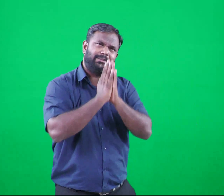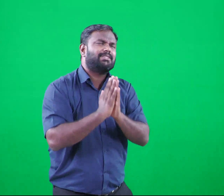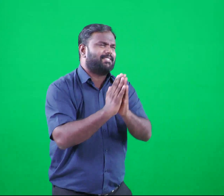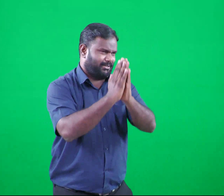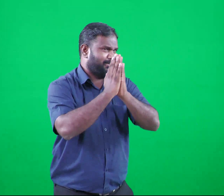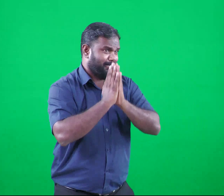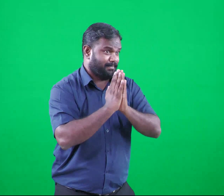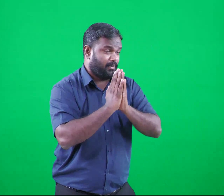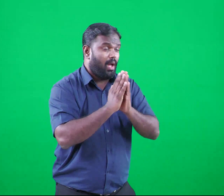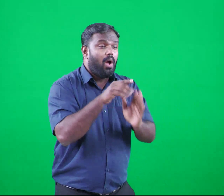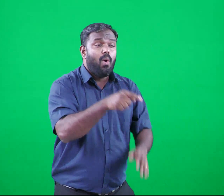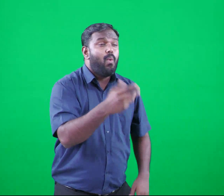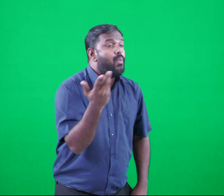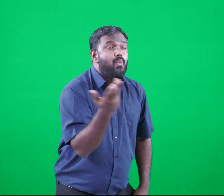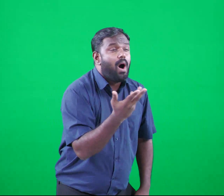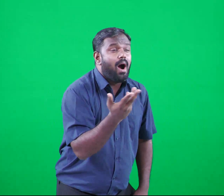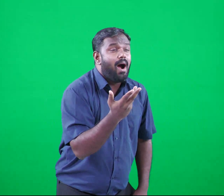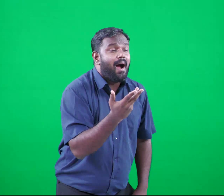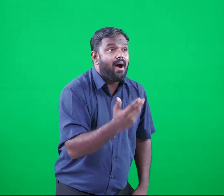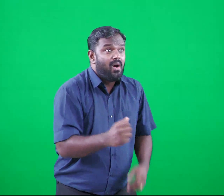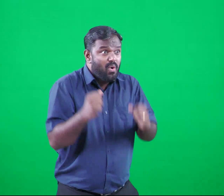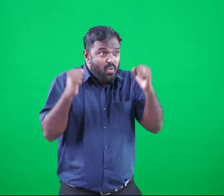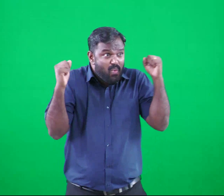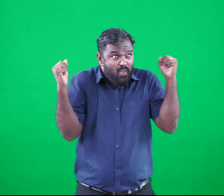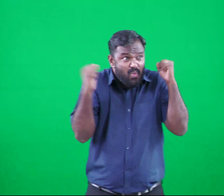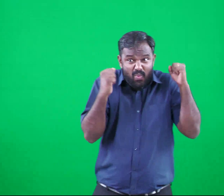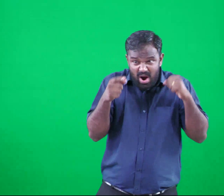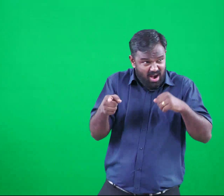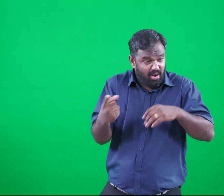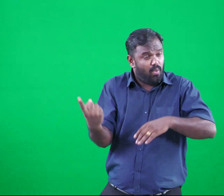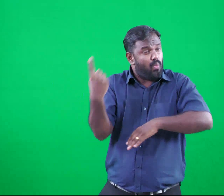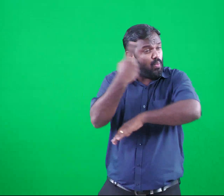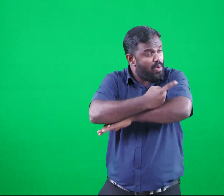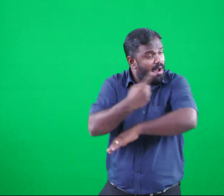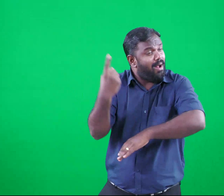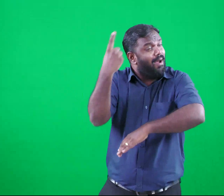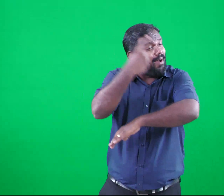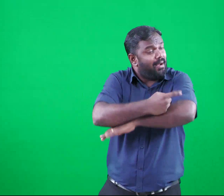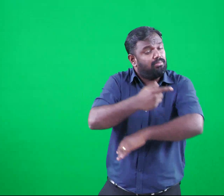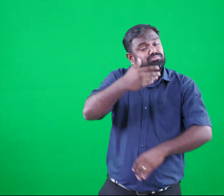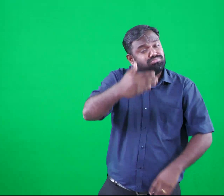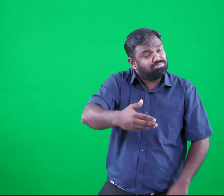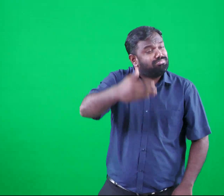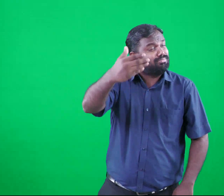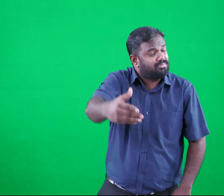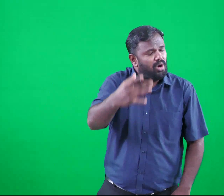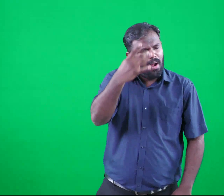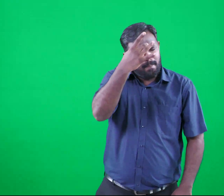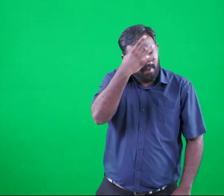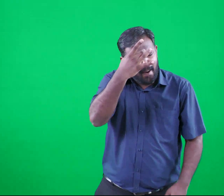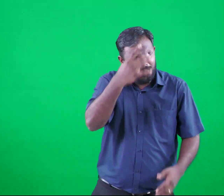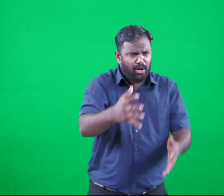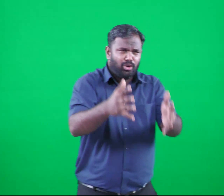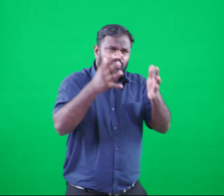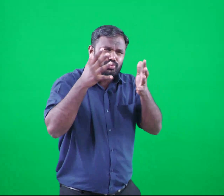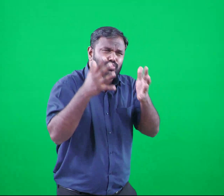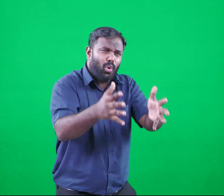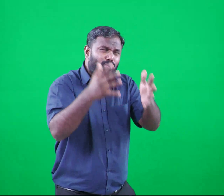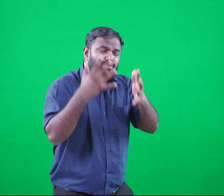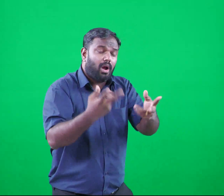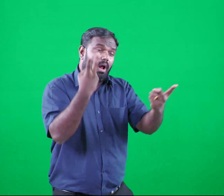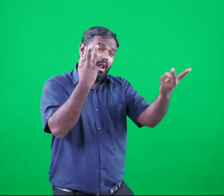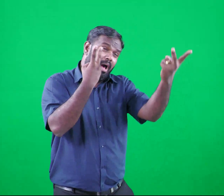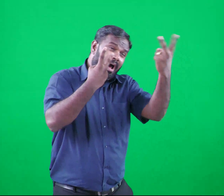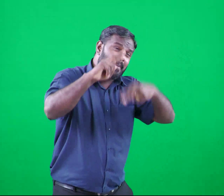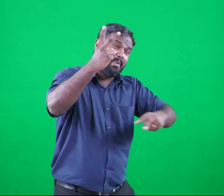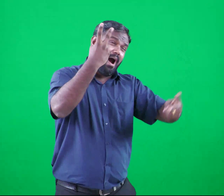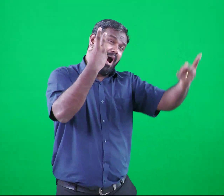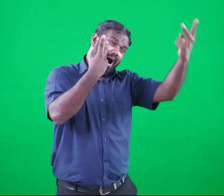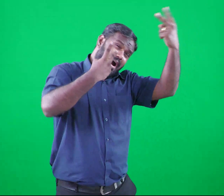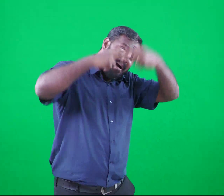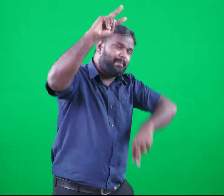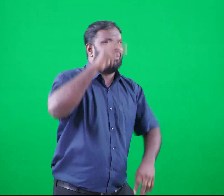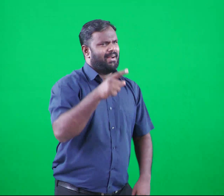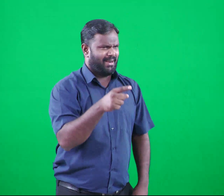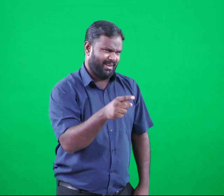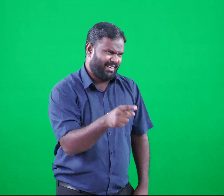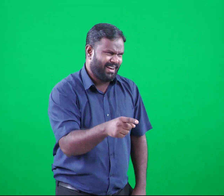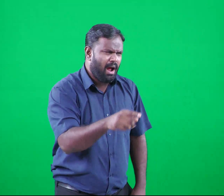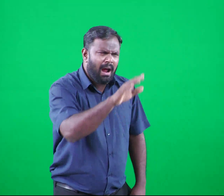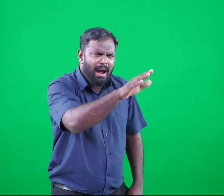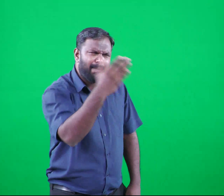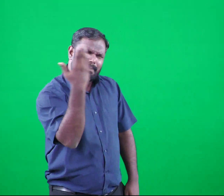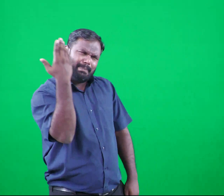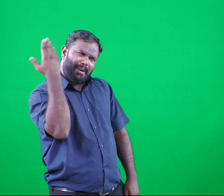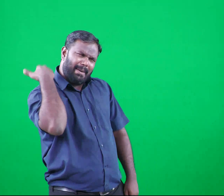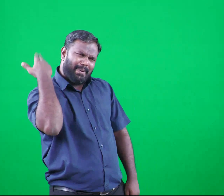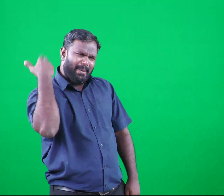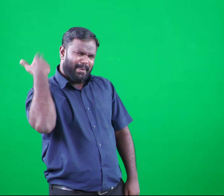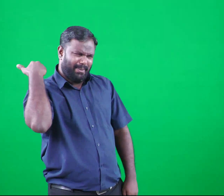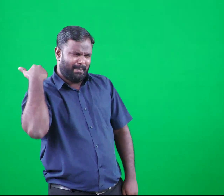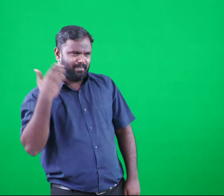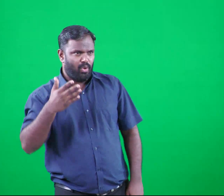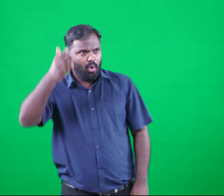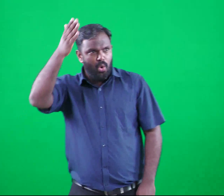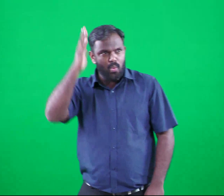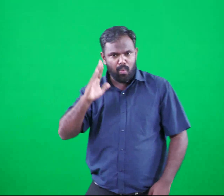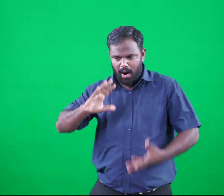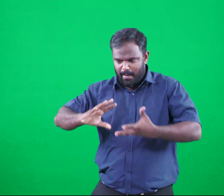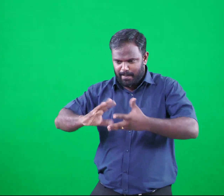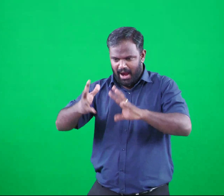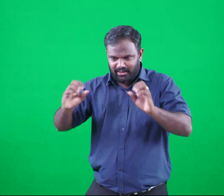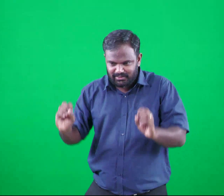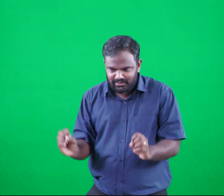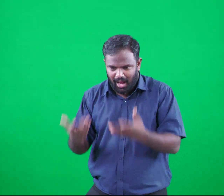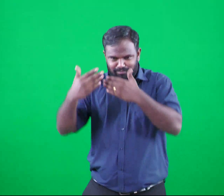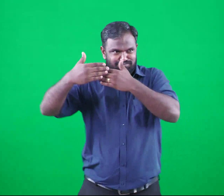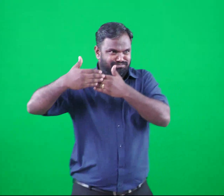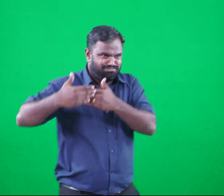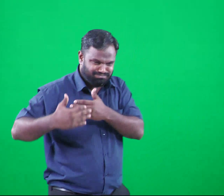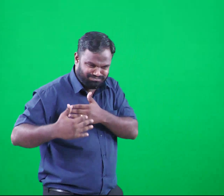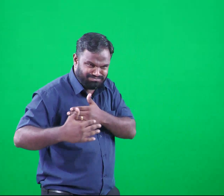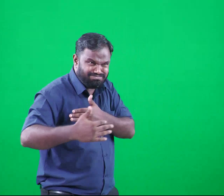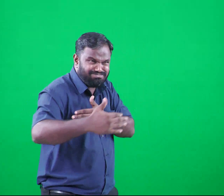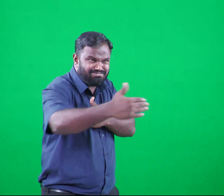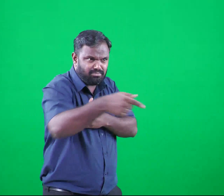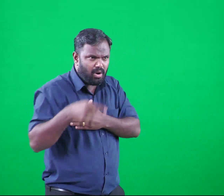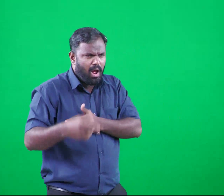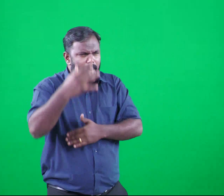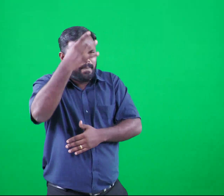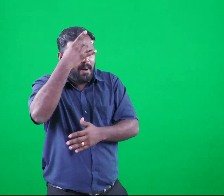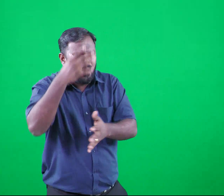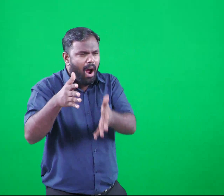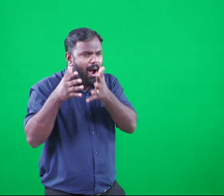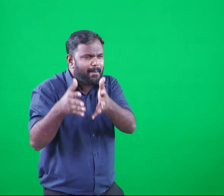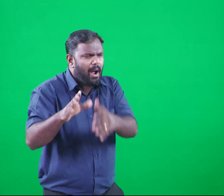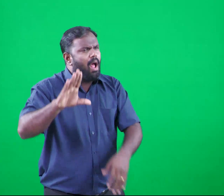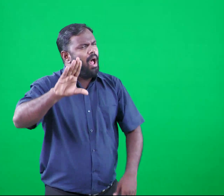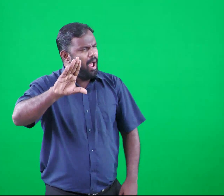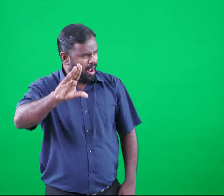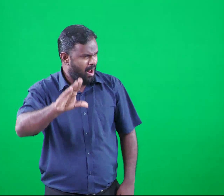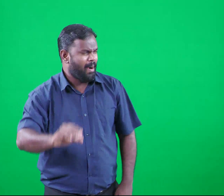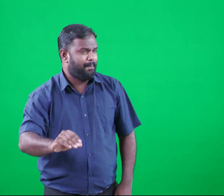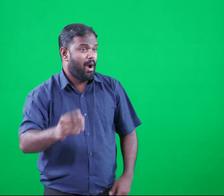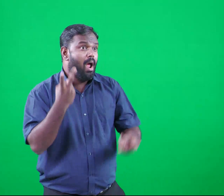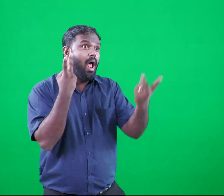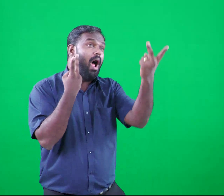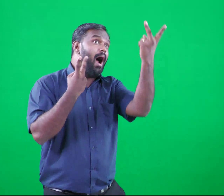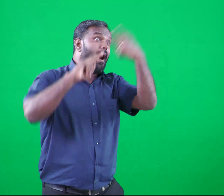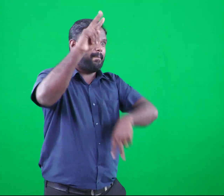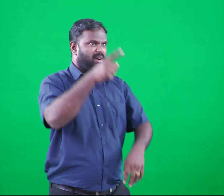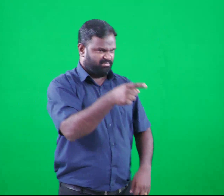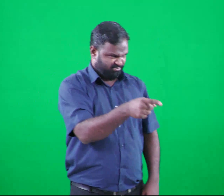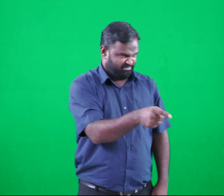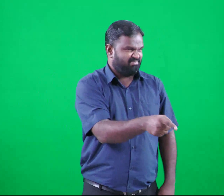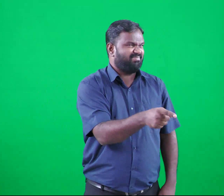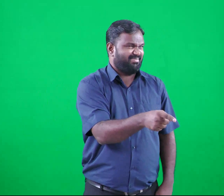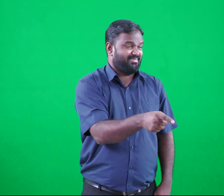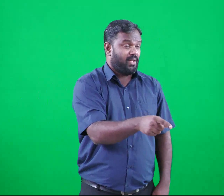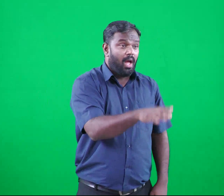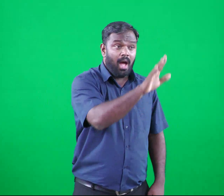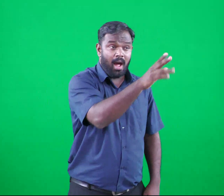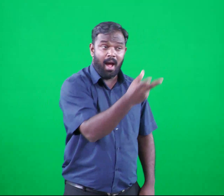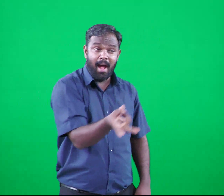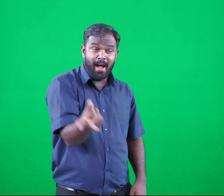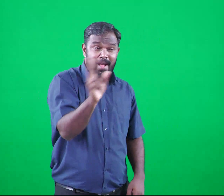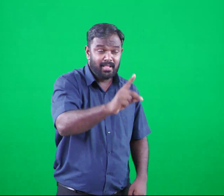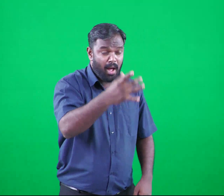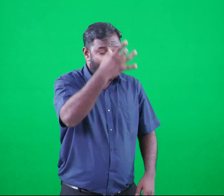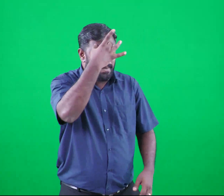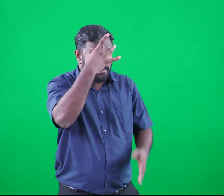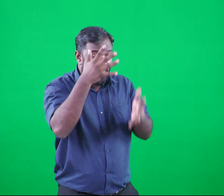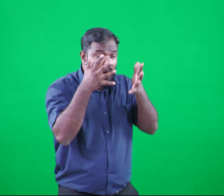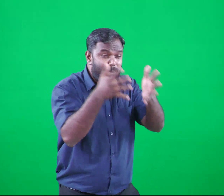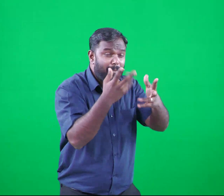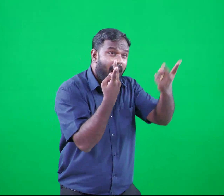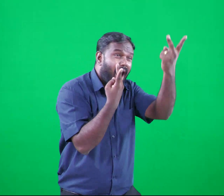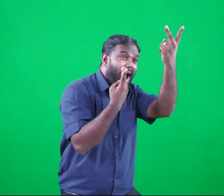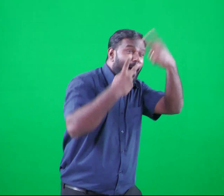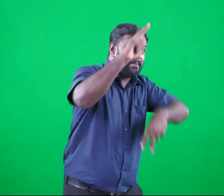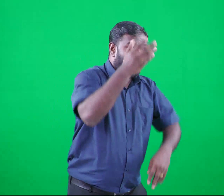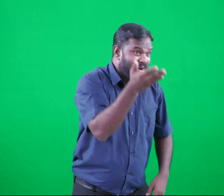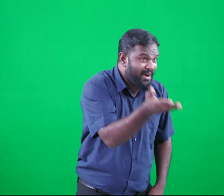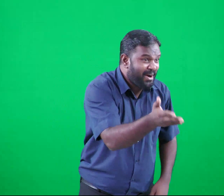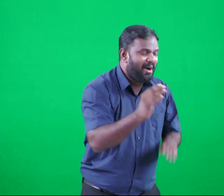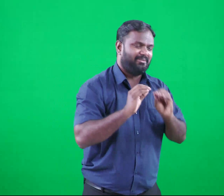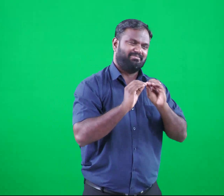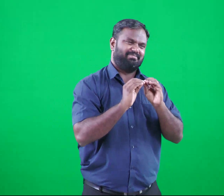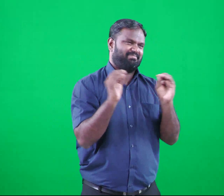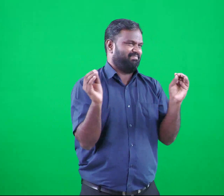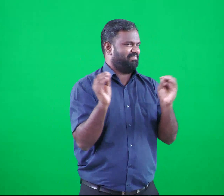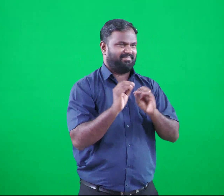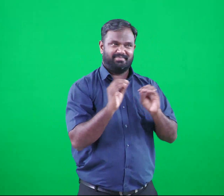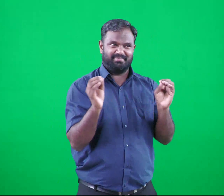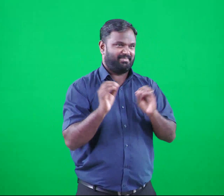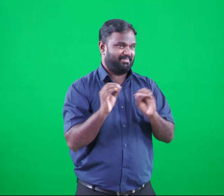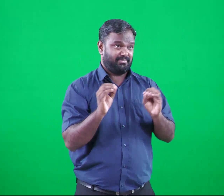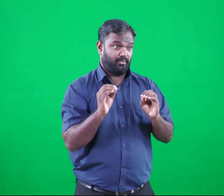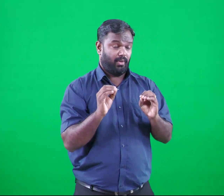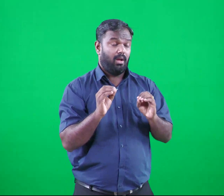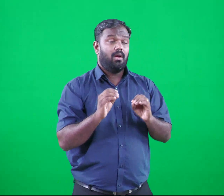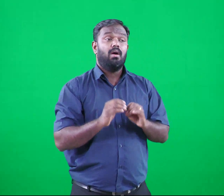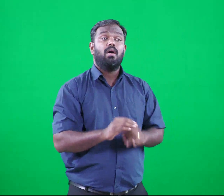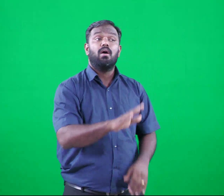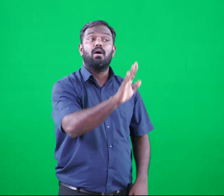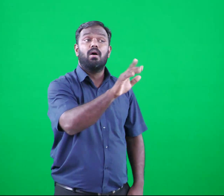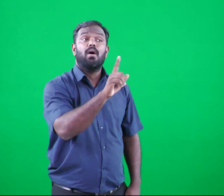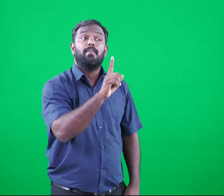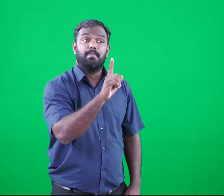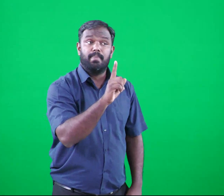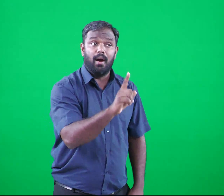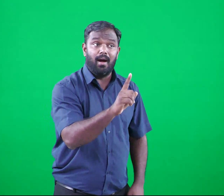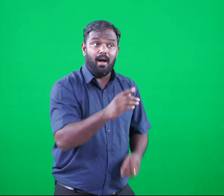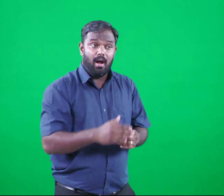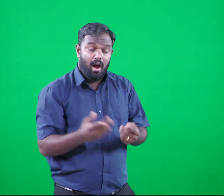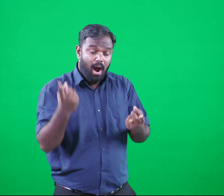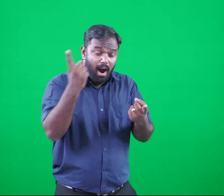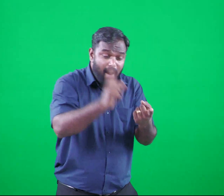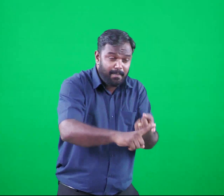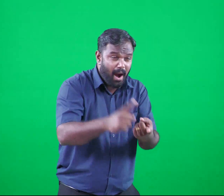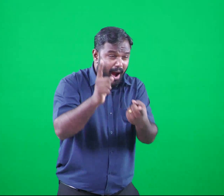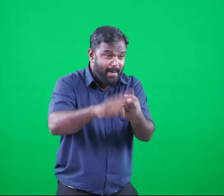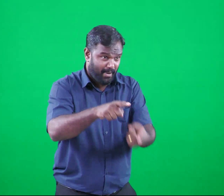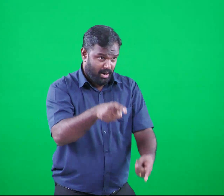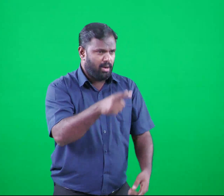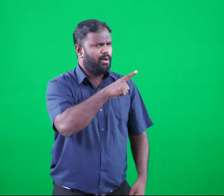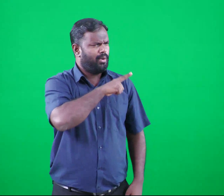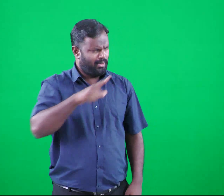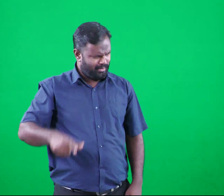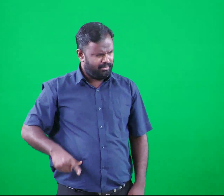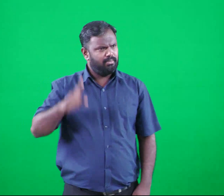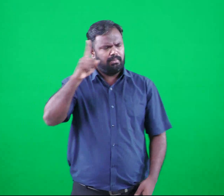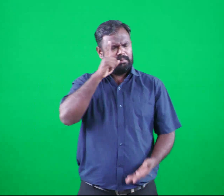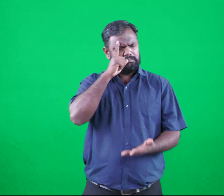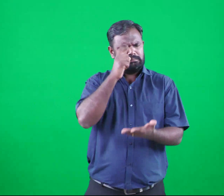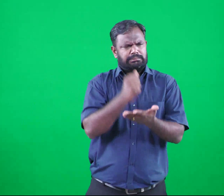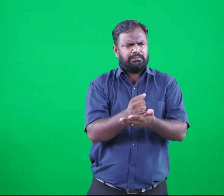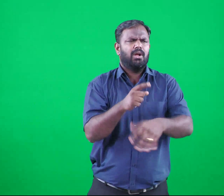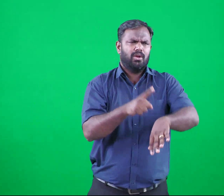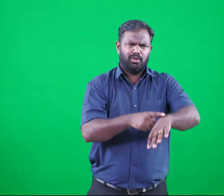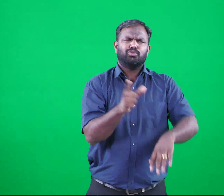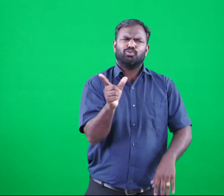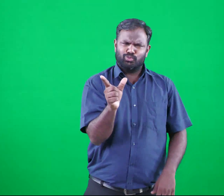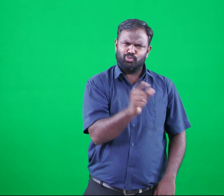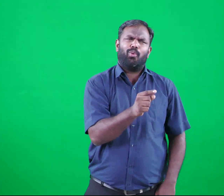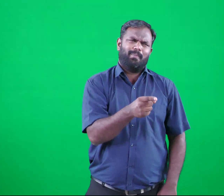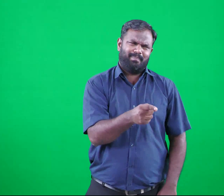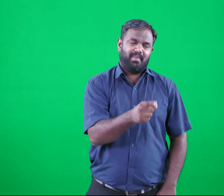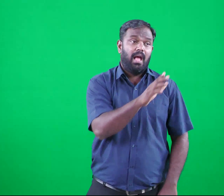For those will be days of tribulation unmatched from the beginning of God's creation until now, and never to be seen again.